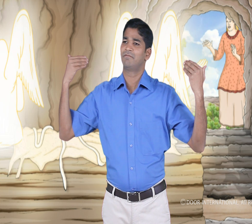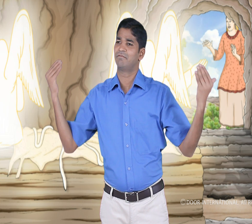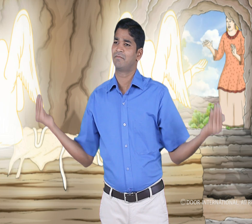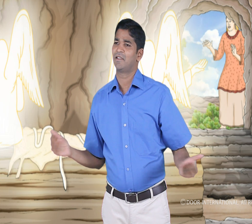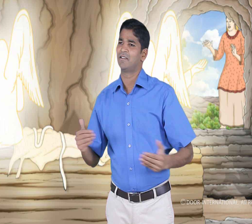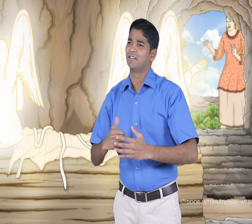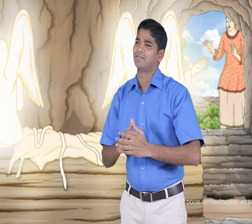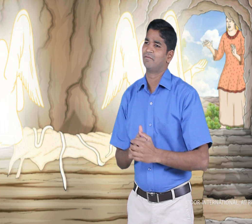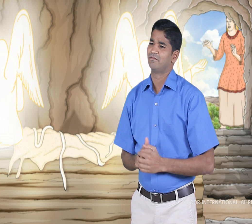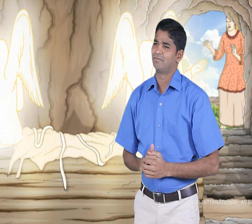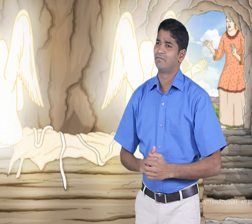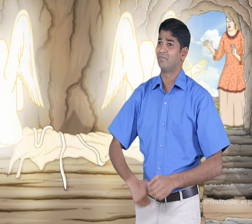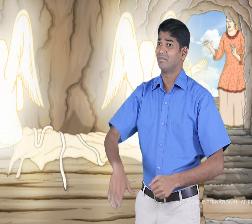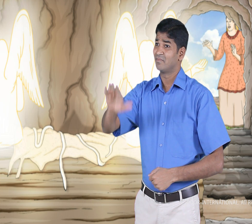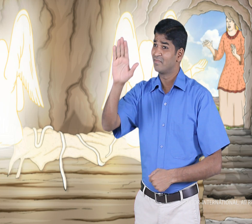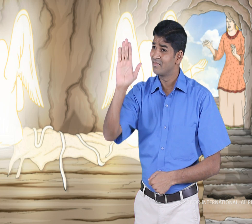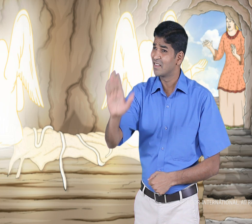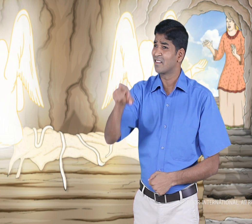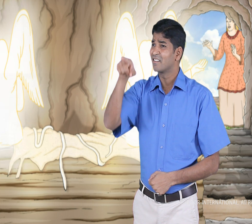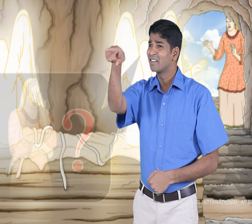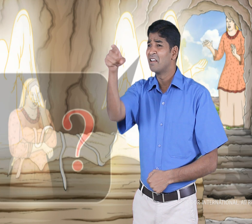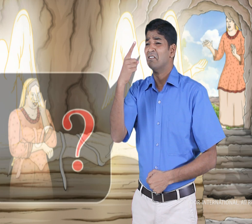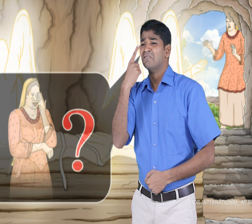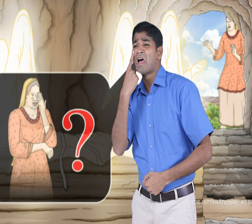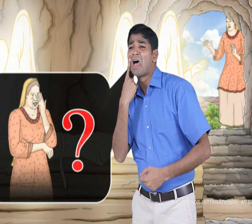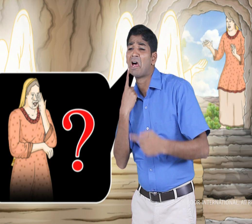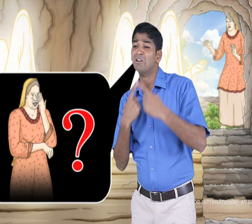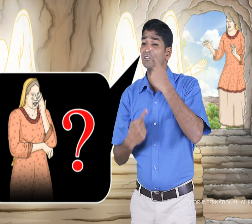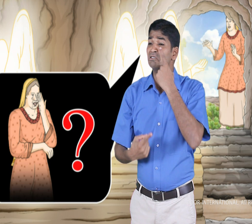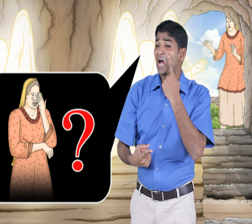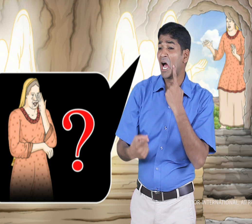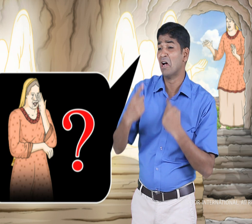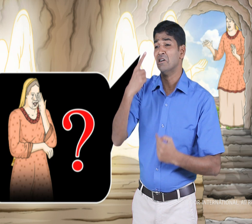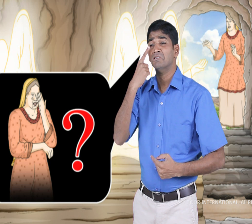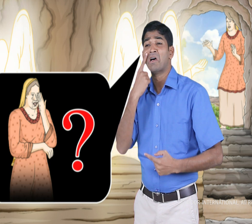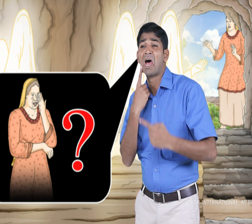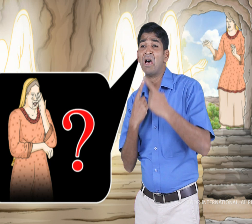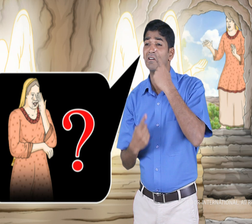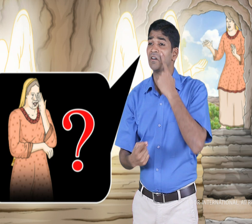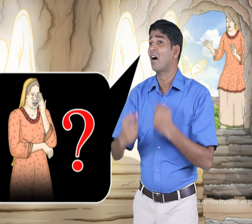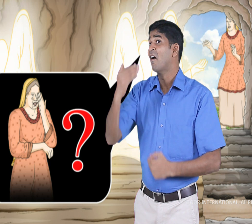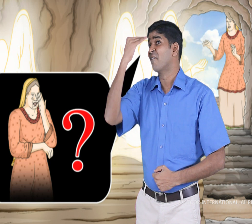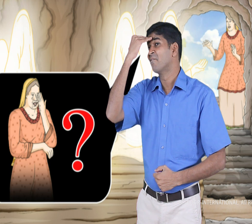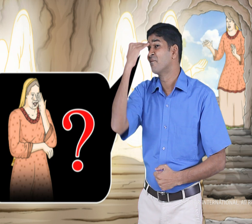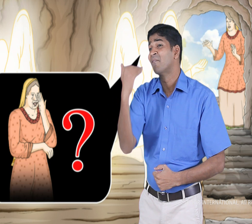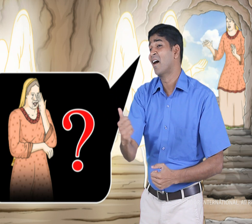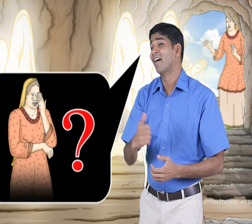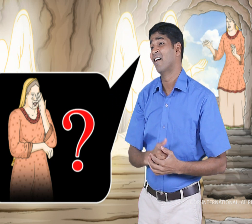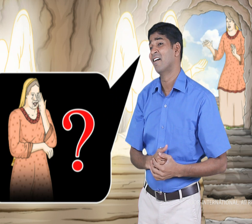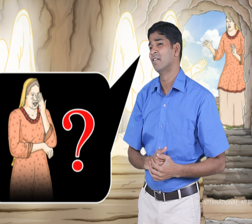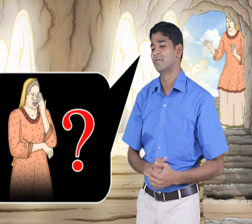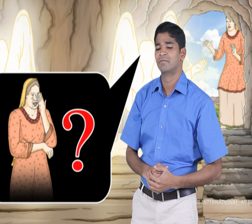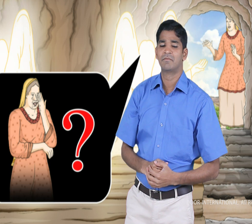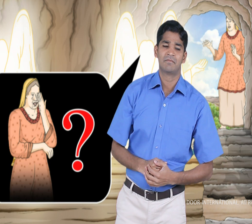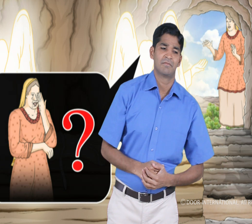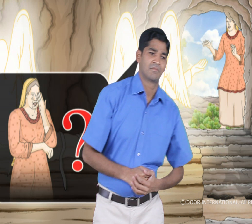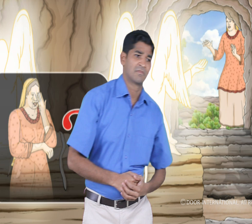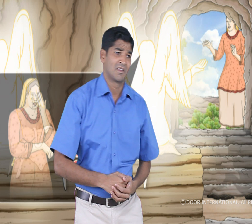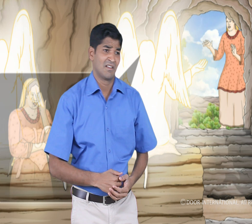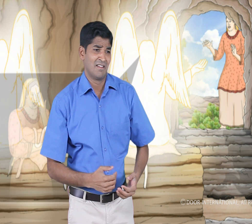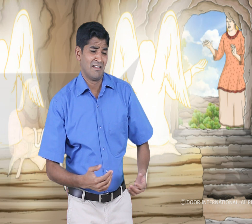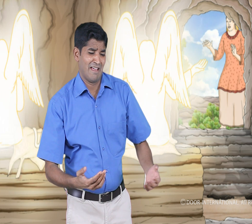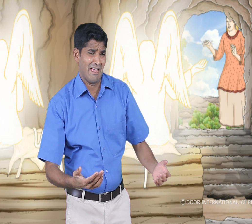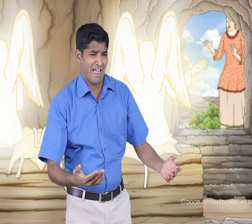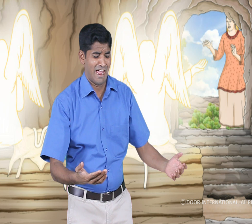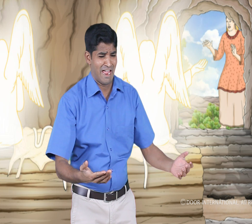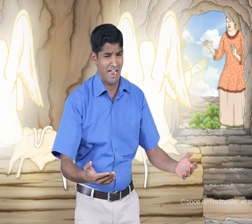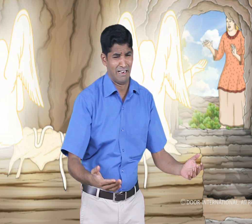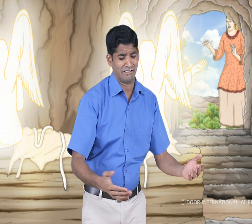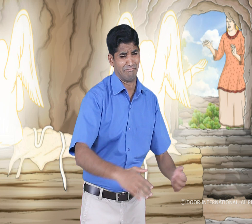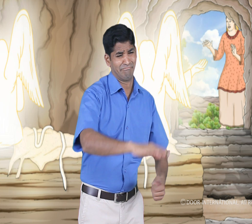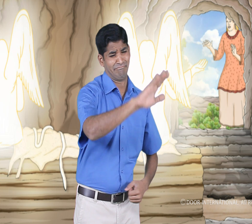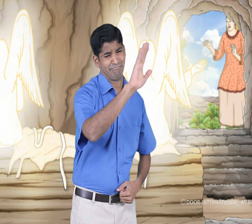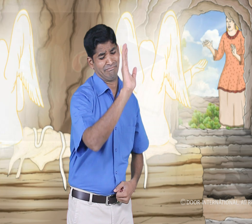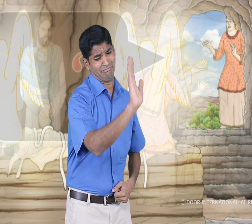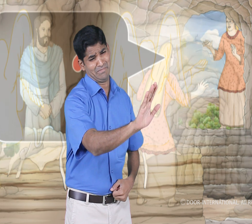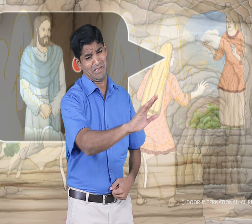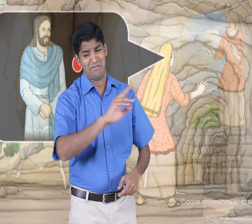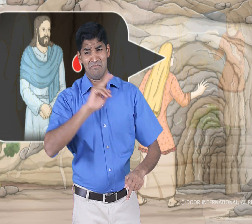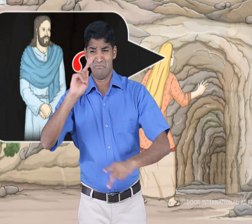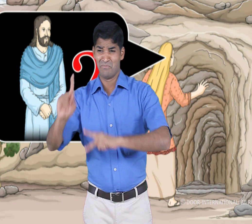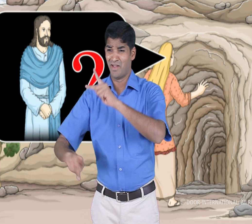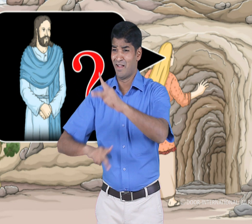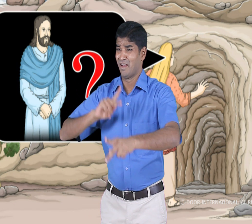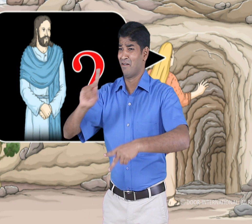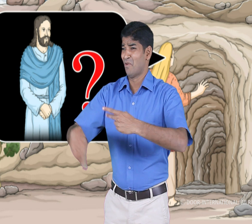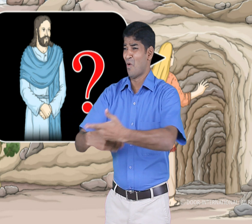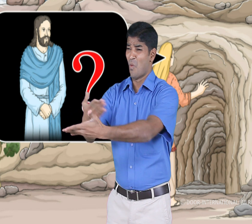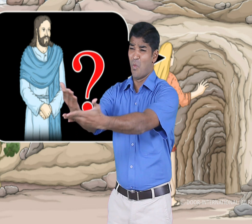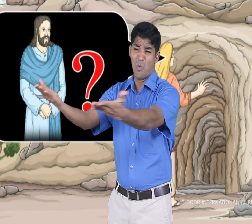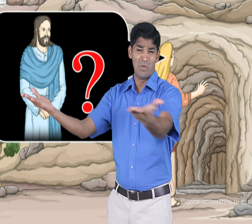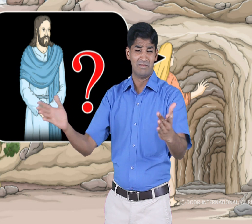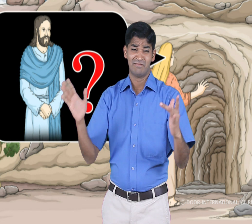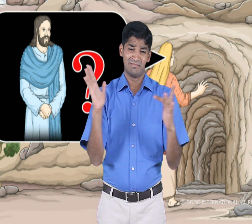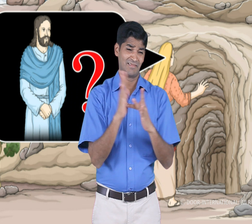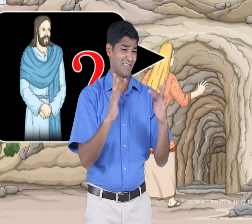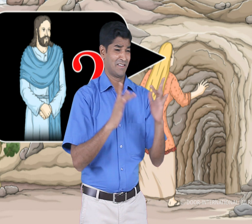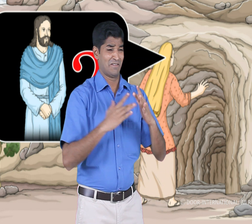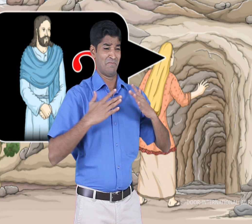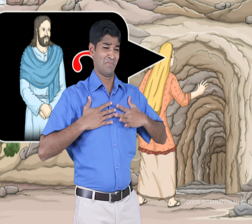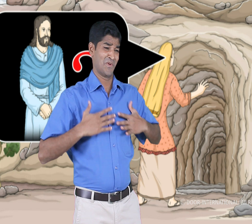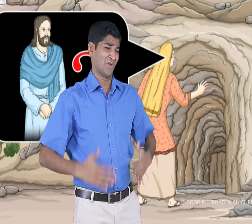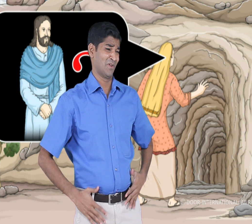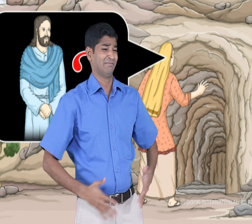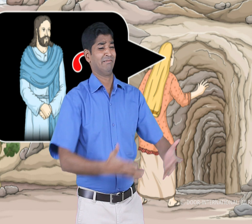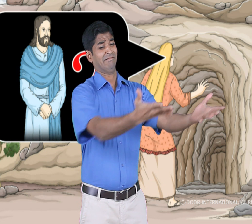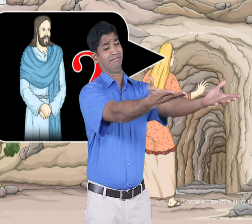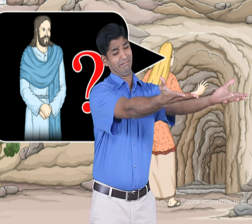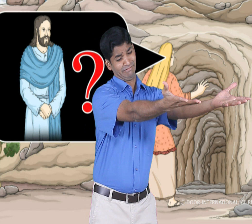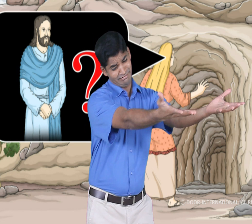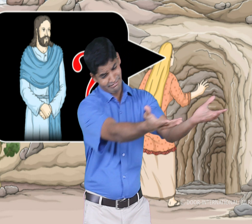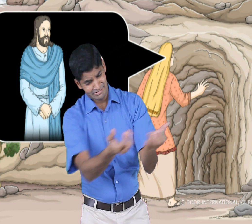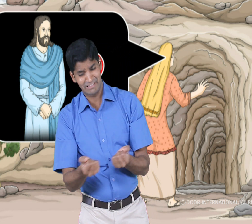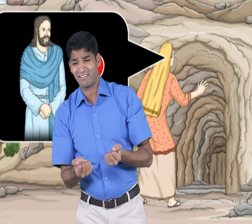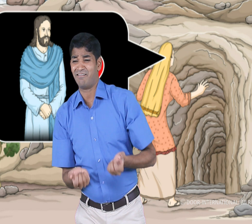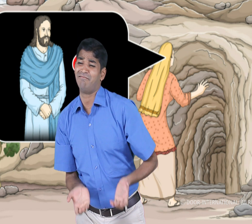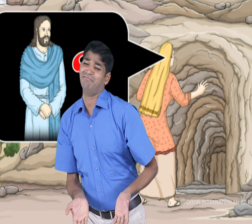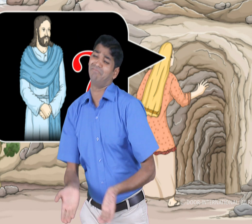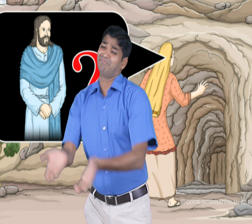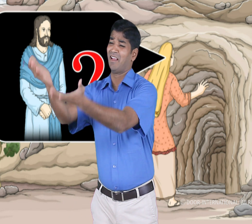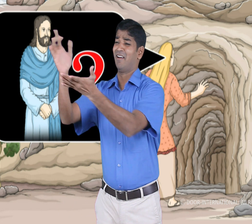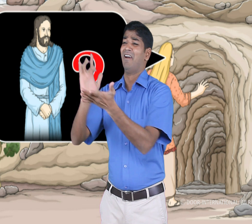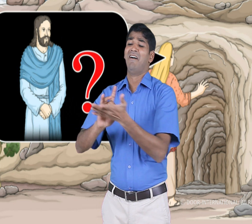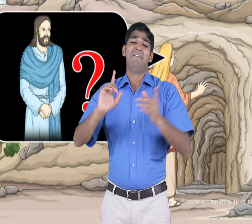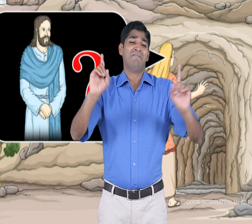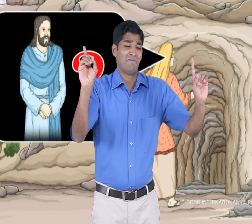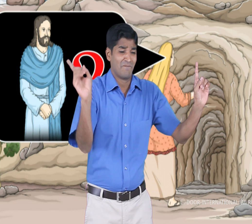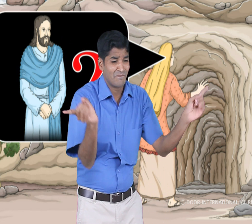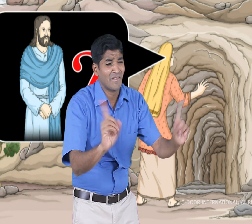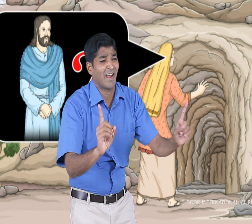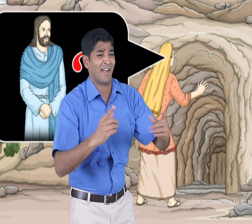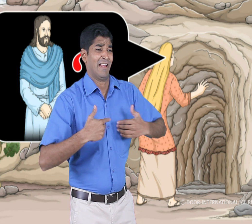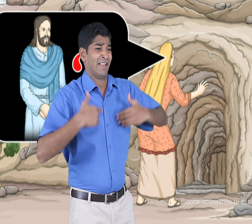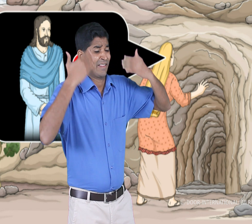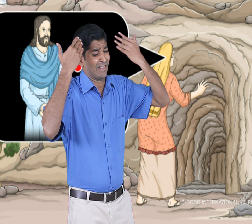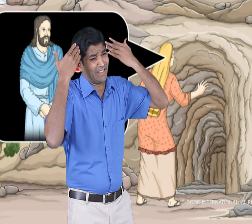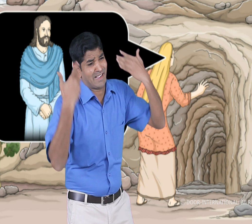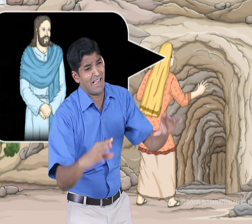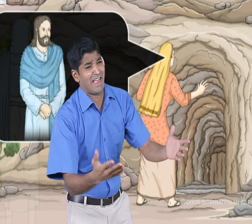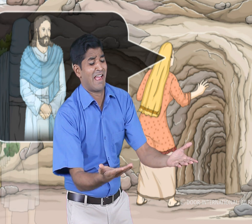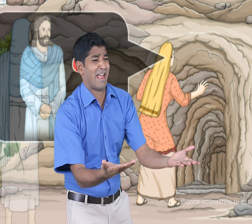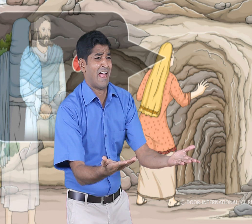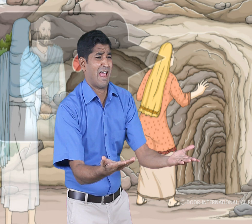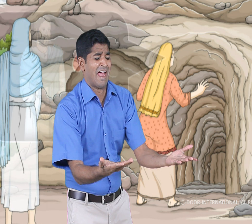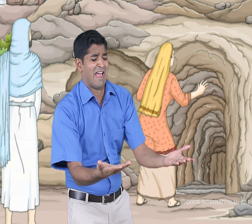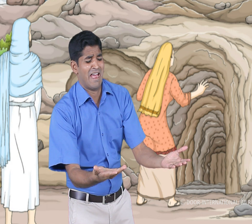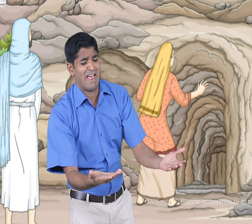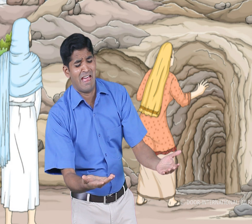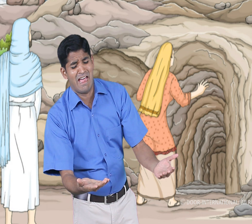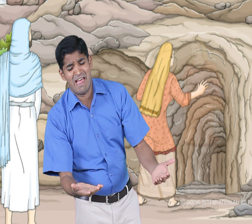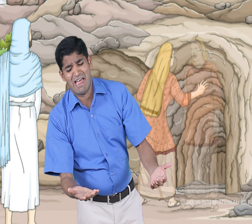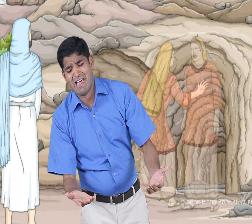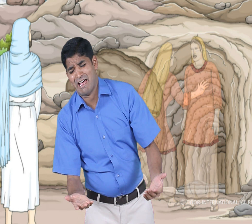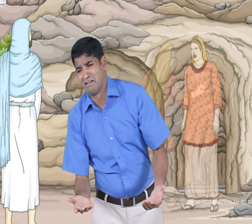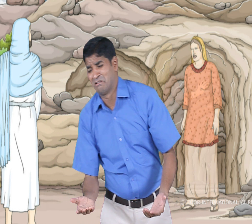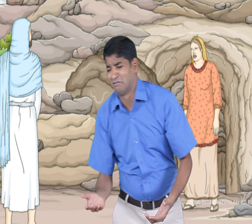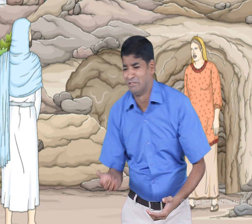“Woman, why are you weeping?” they asked. “Because they have taken my Lord away,” she said, “and I do not know where they have put Him.”